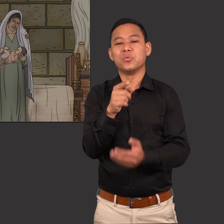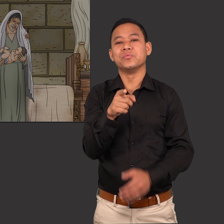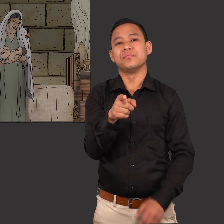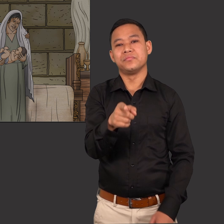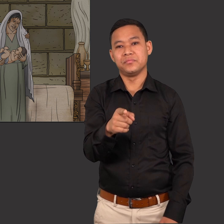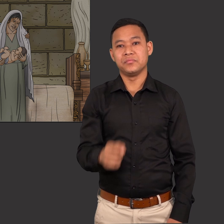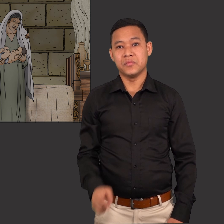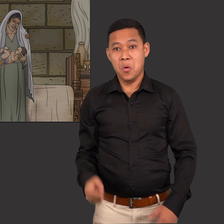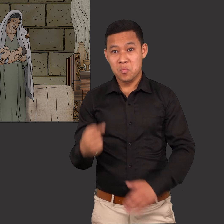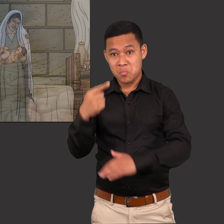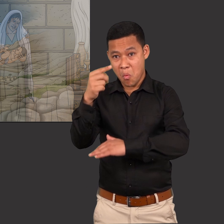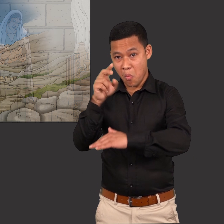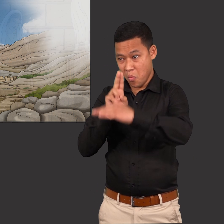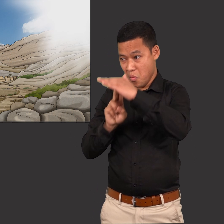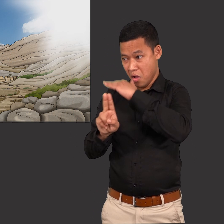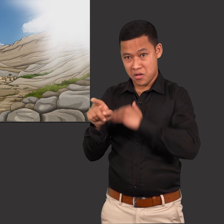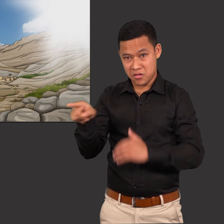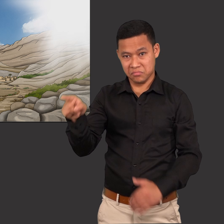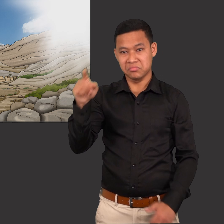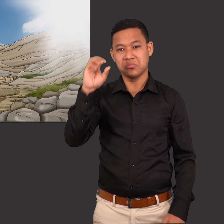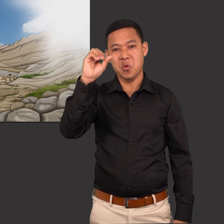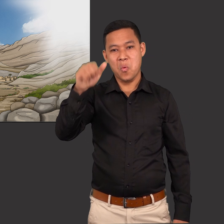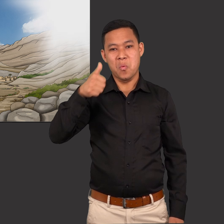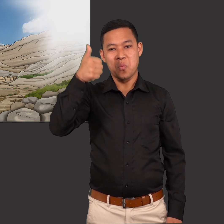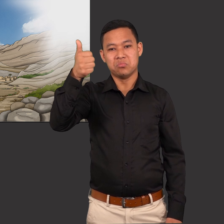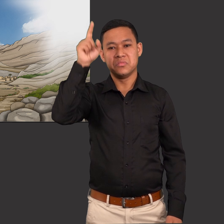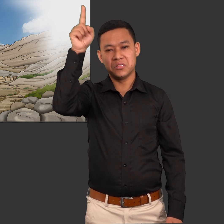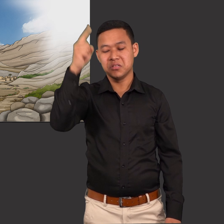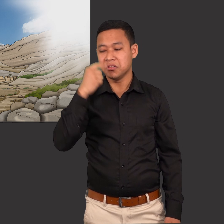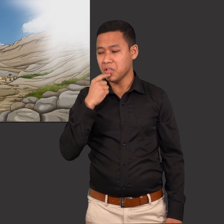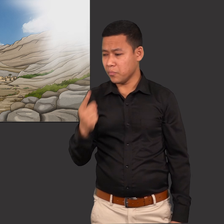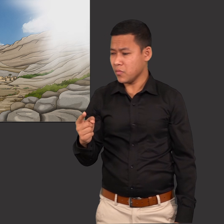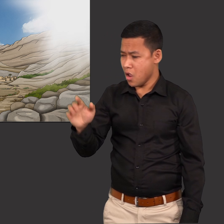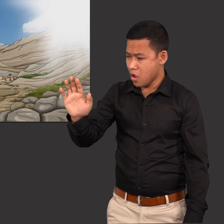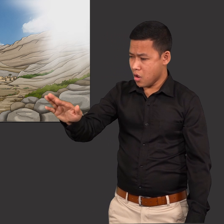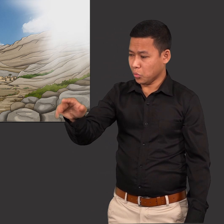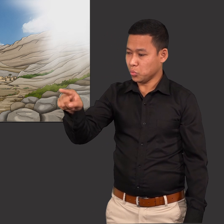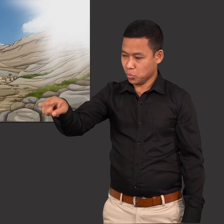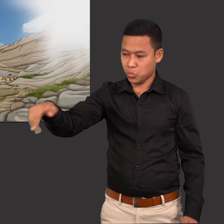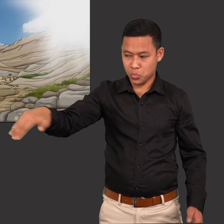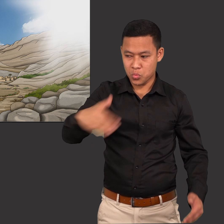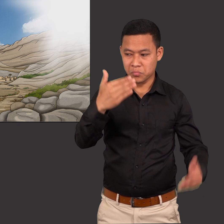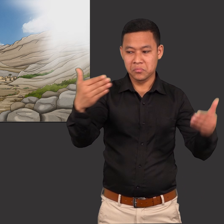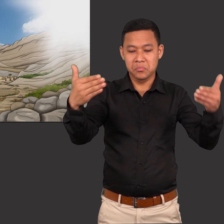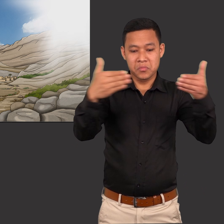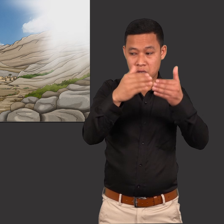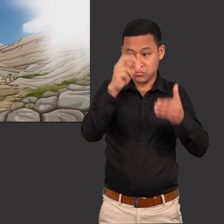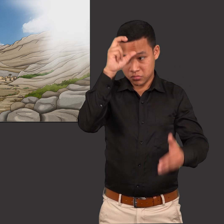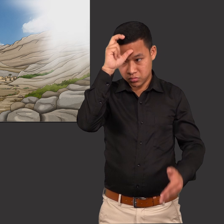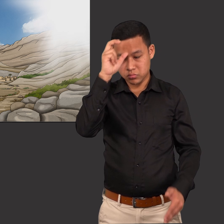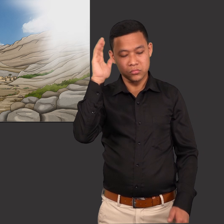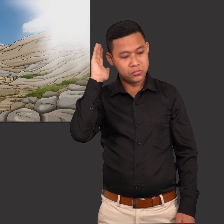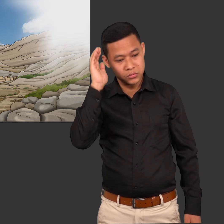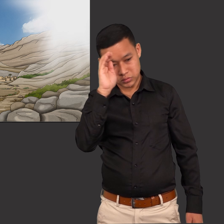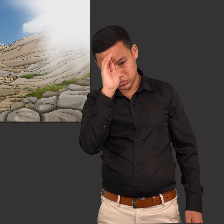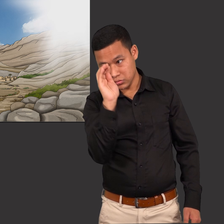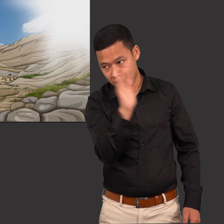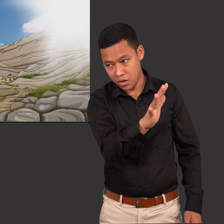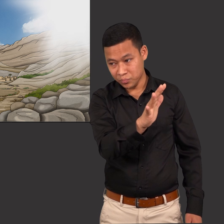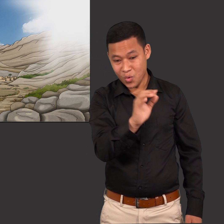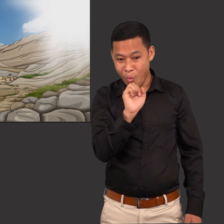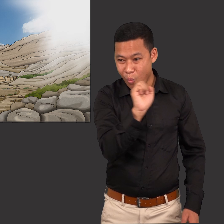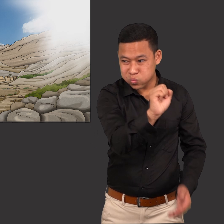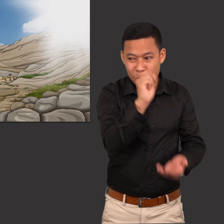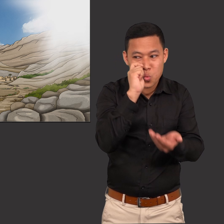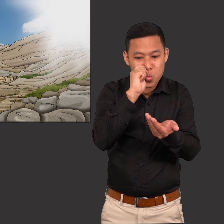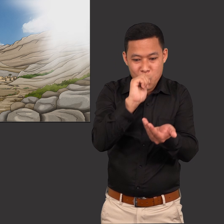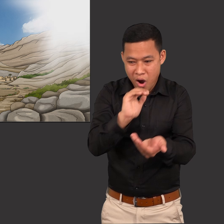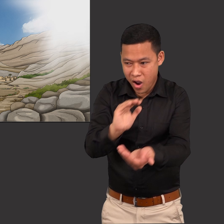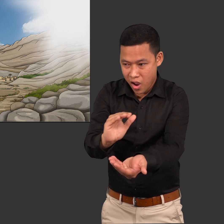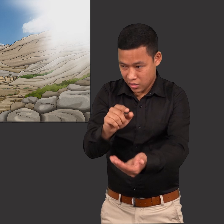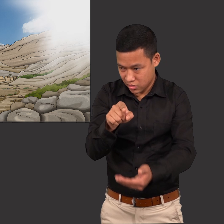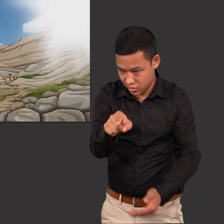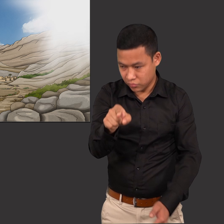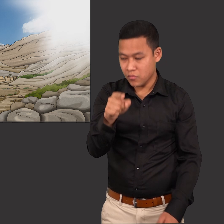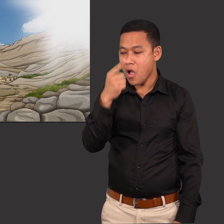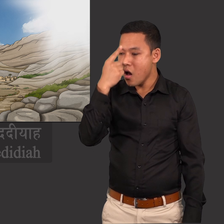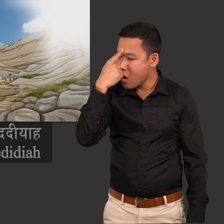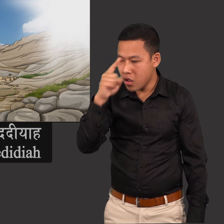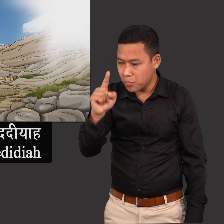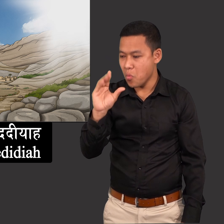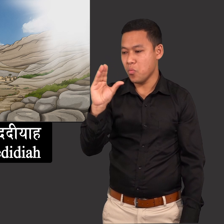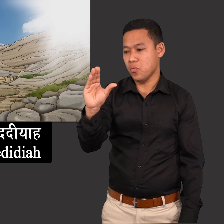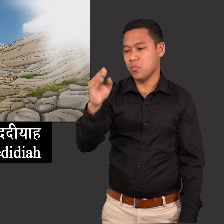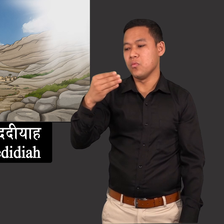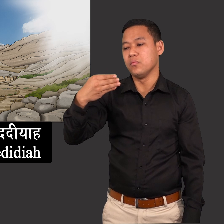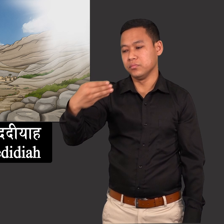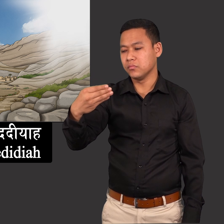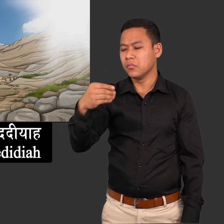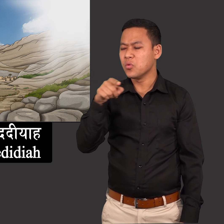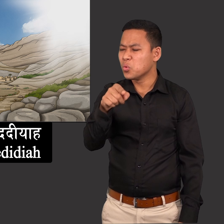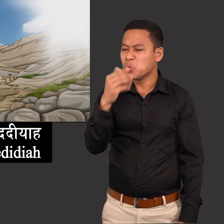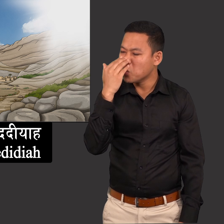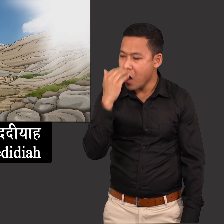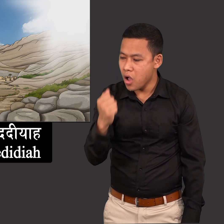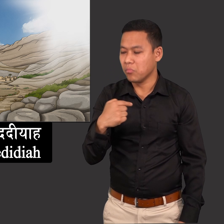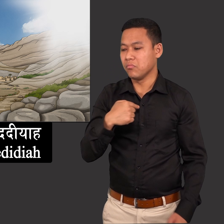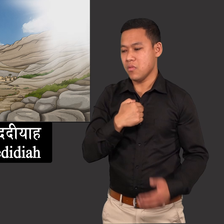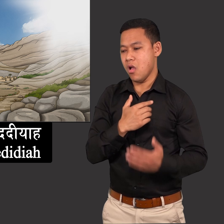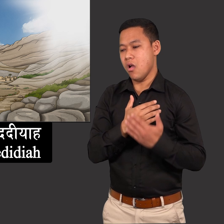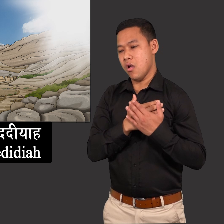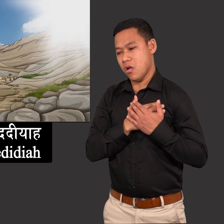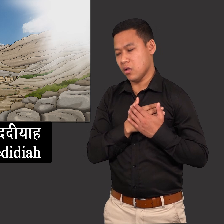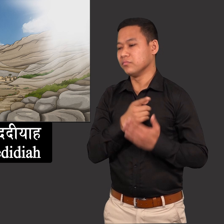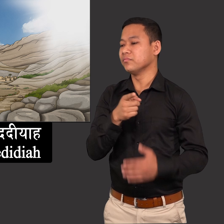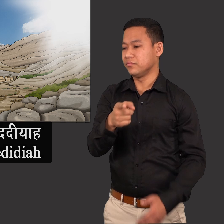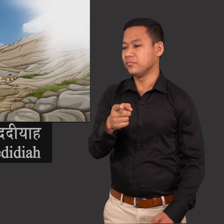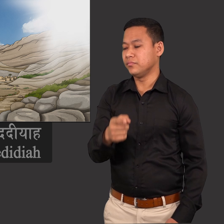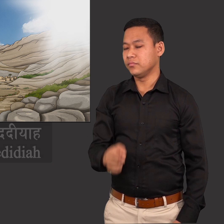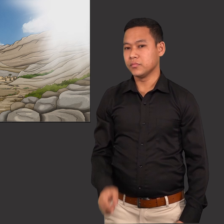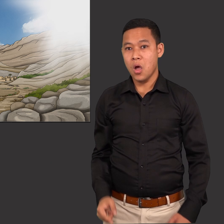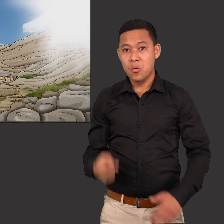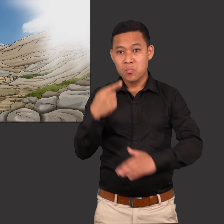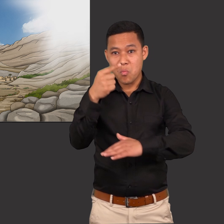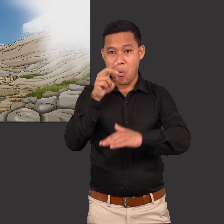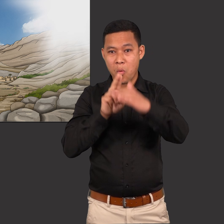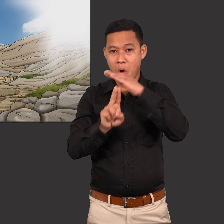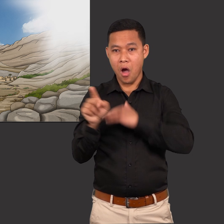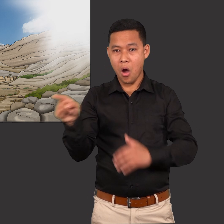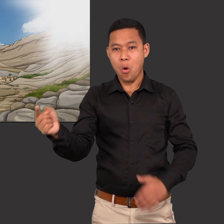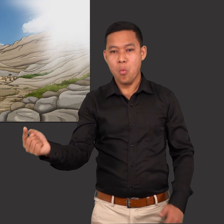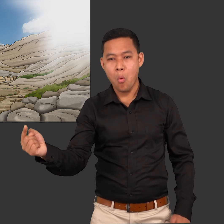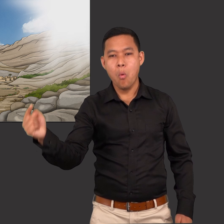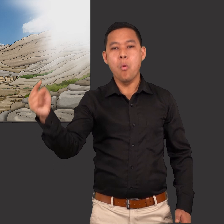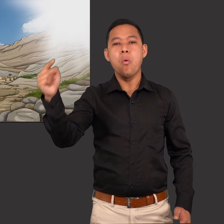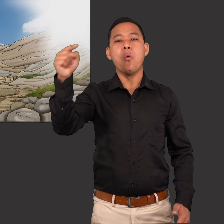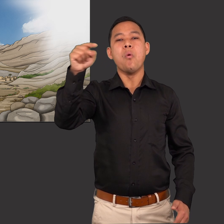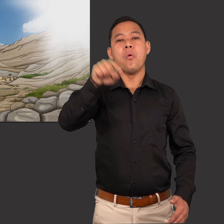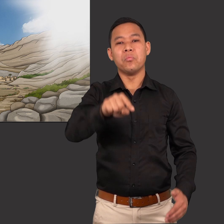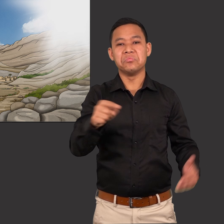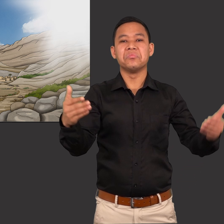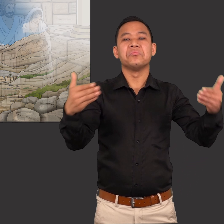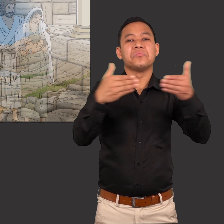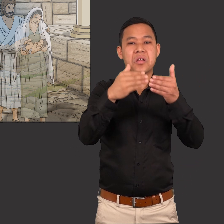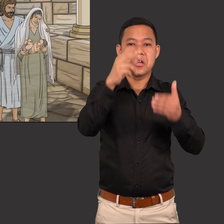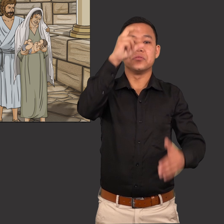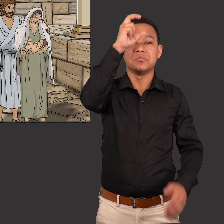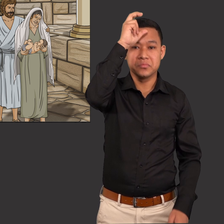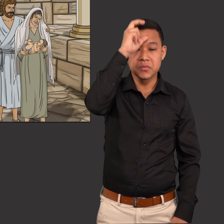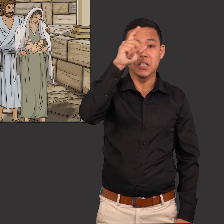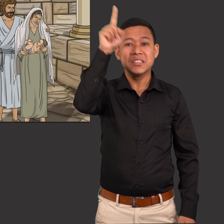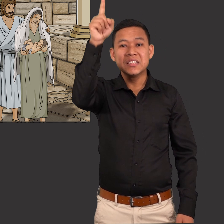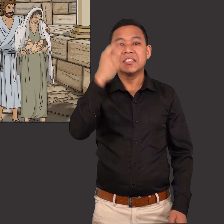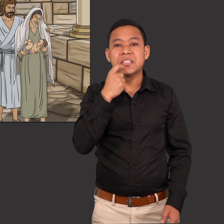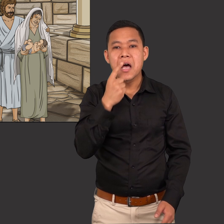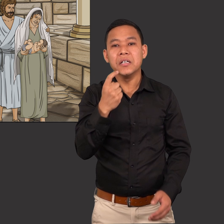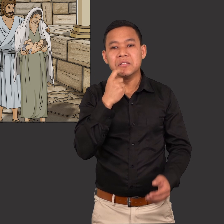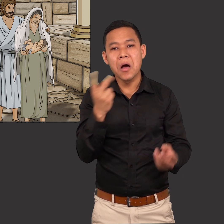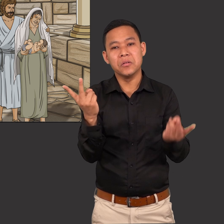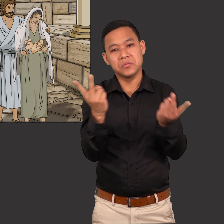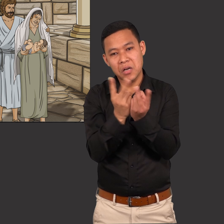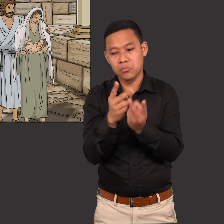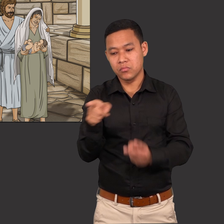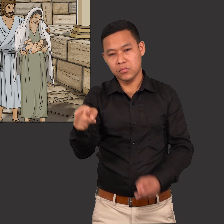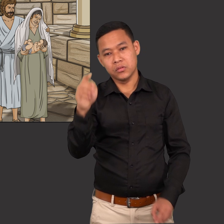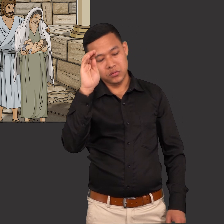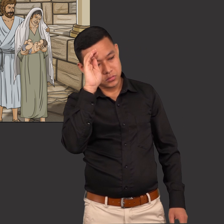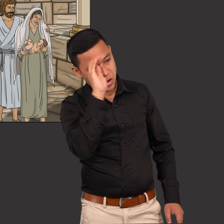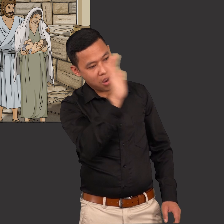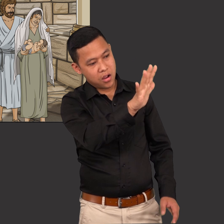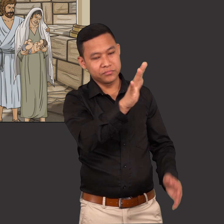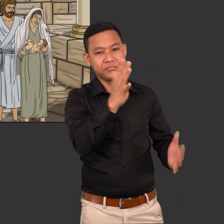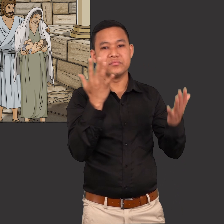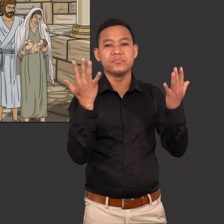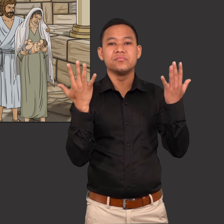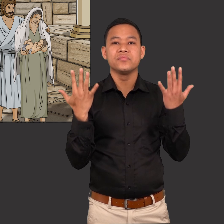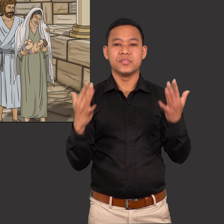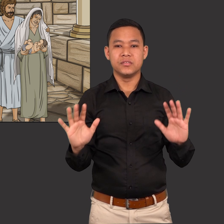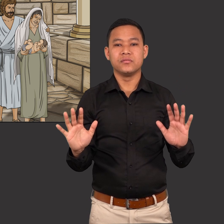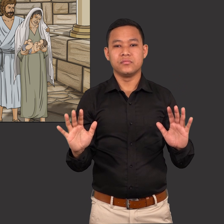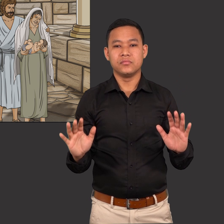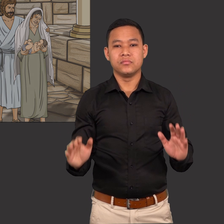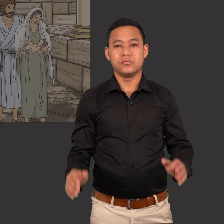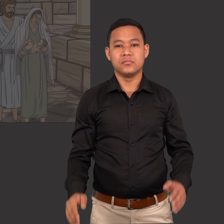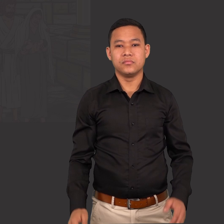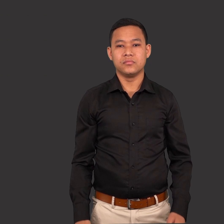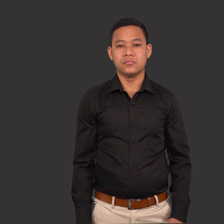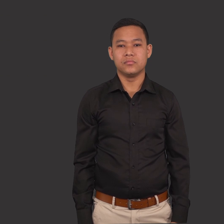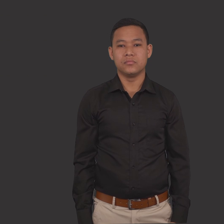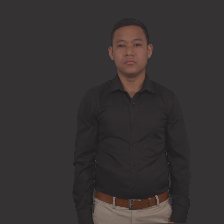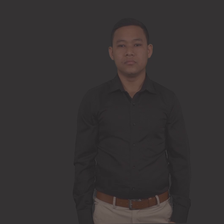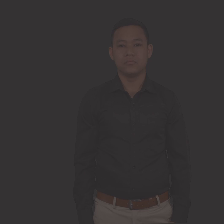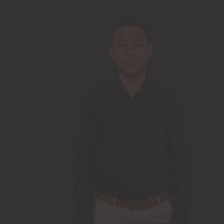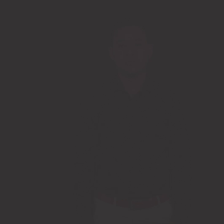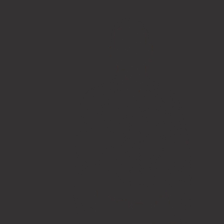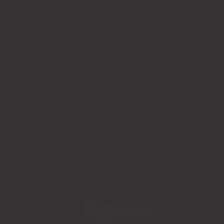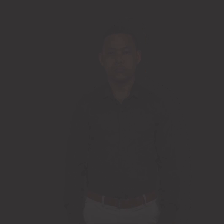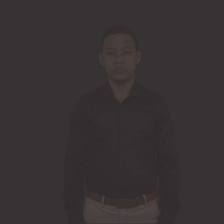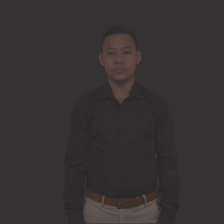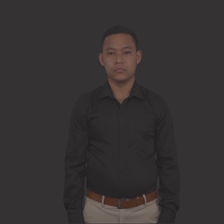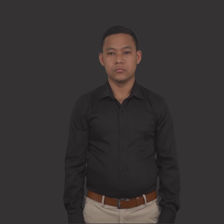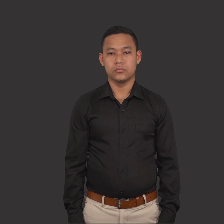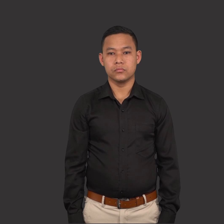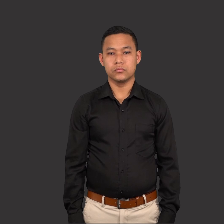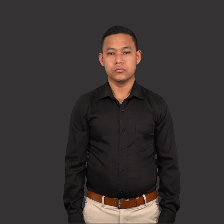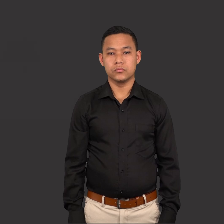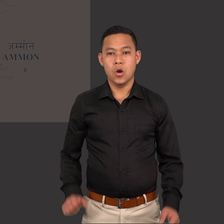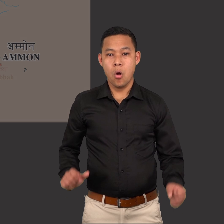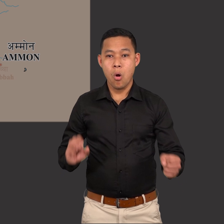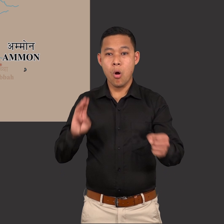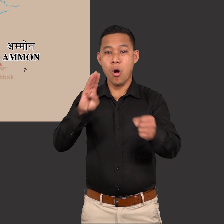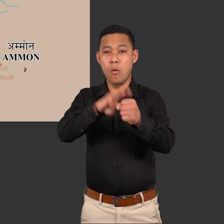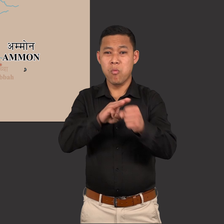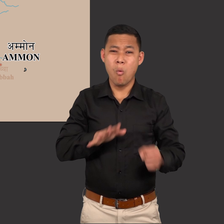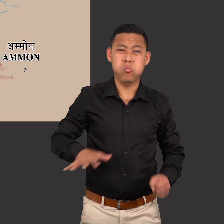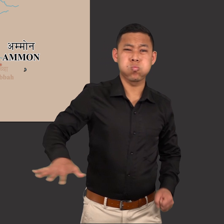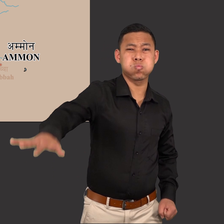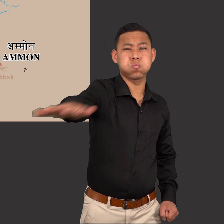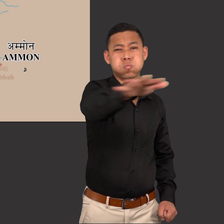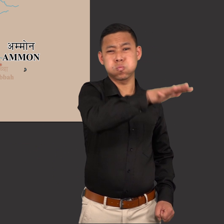Now the LORD loved the child and sent word through Nathan the prophet to name him Jedidiah because the LORD loved him.